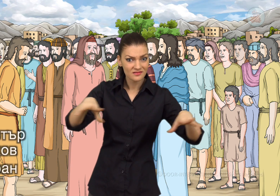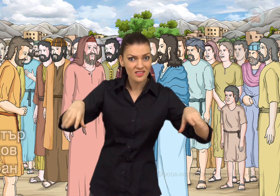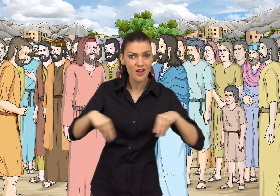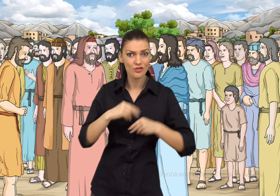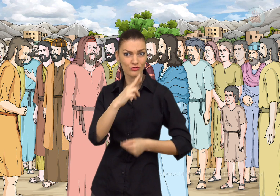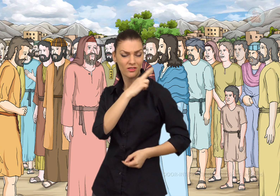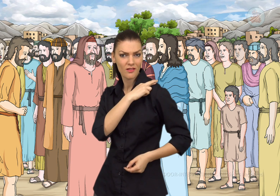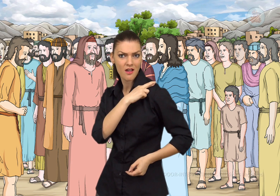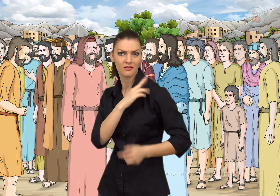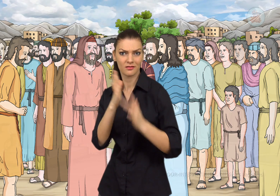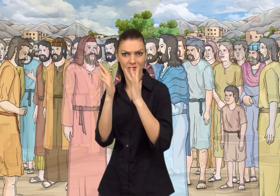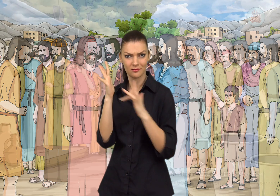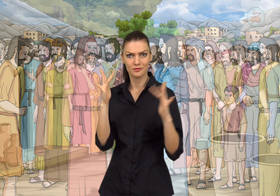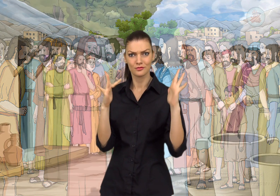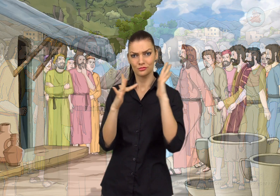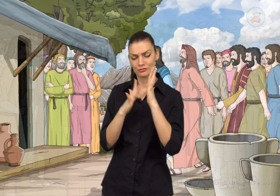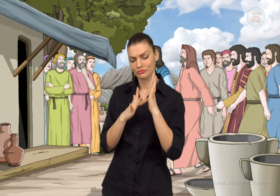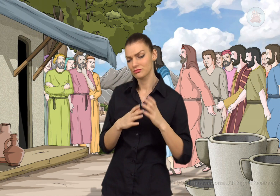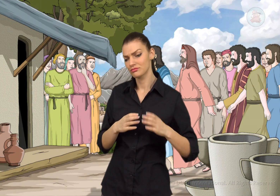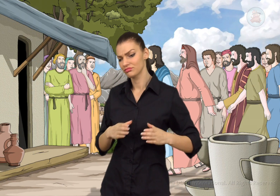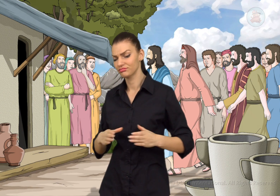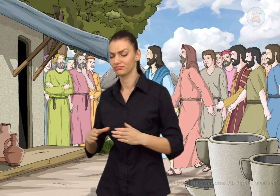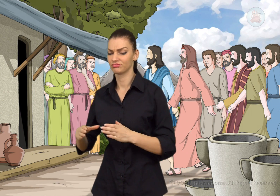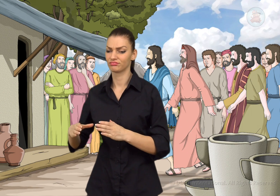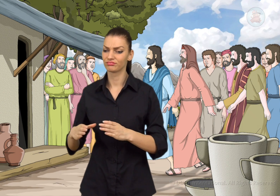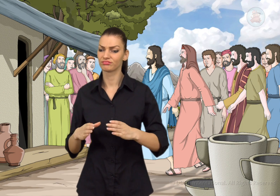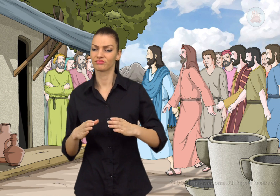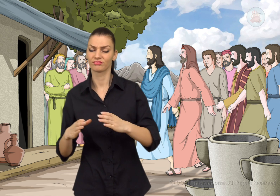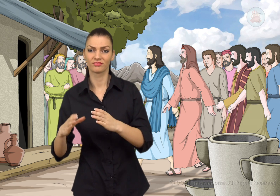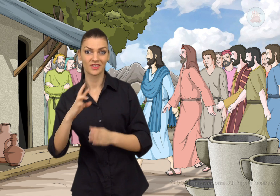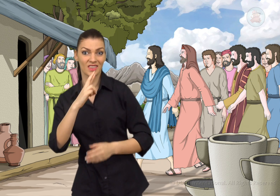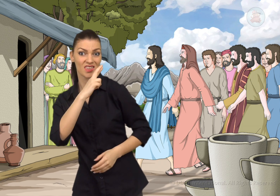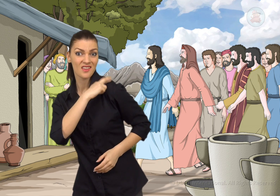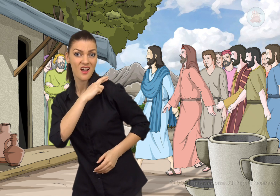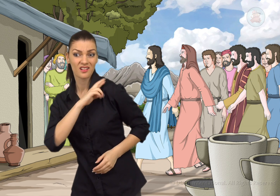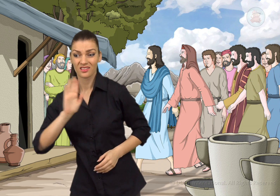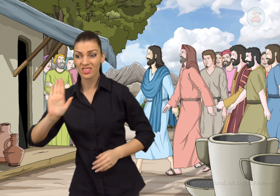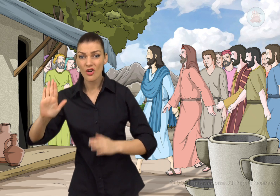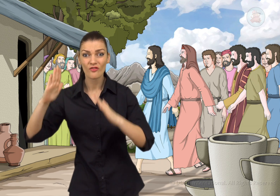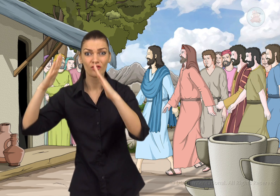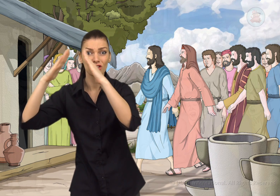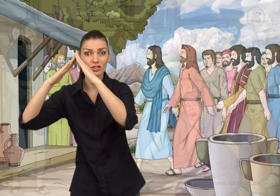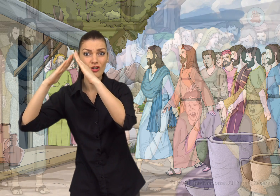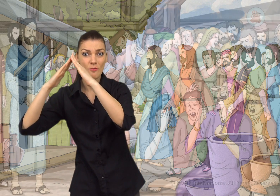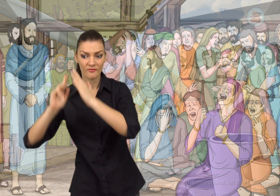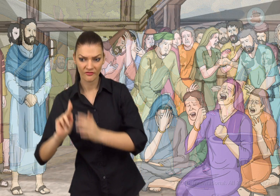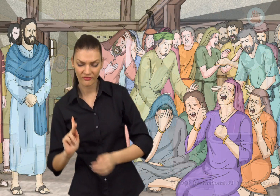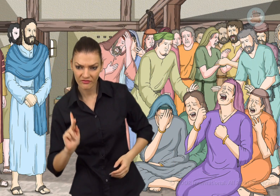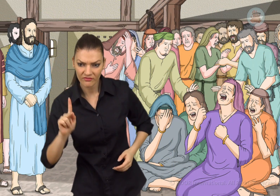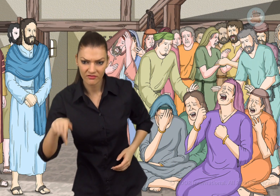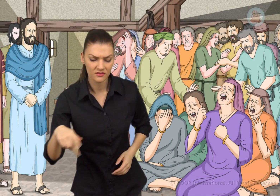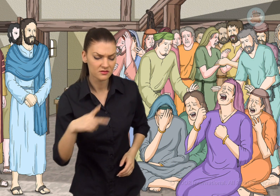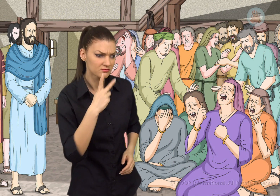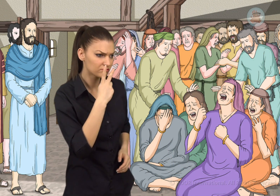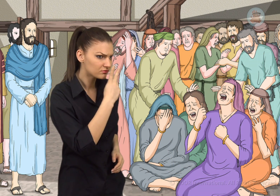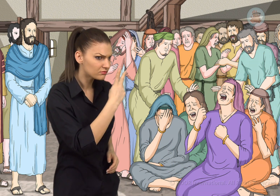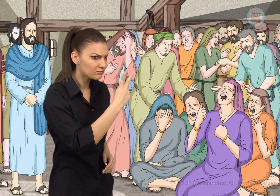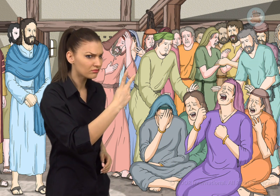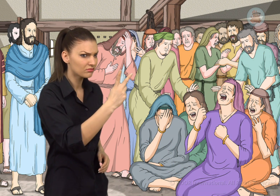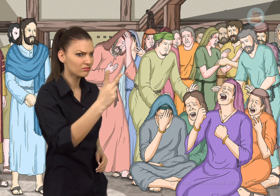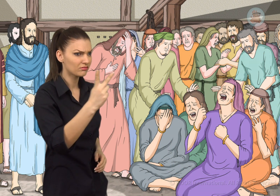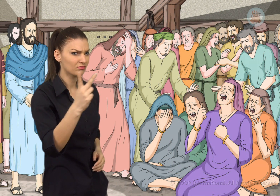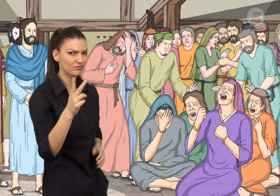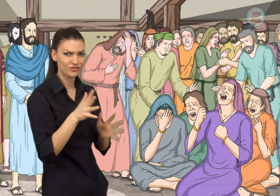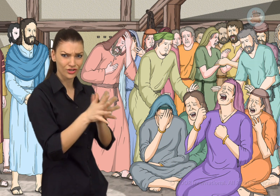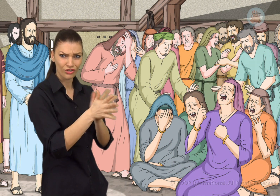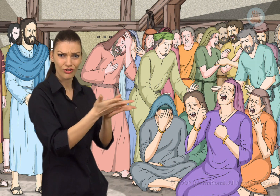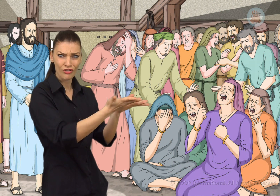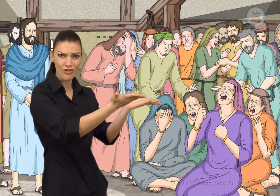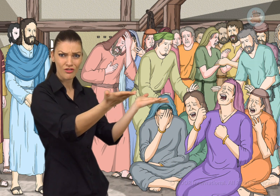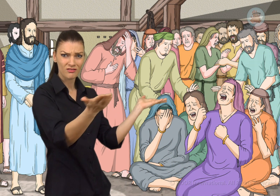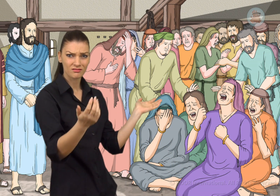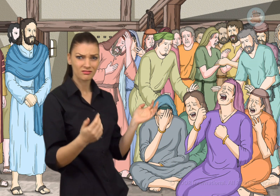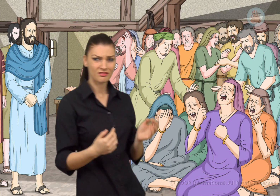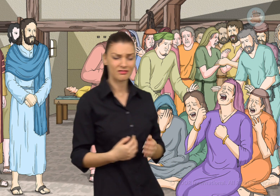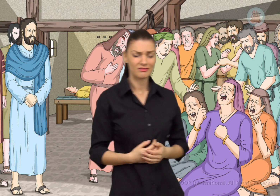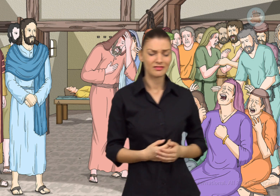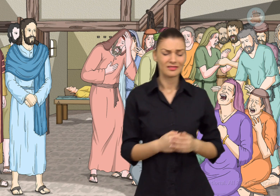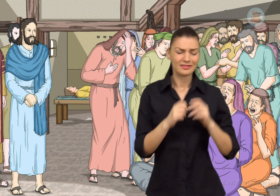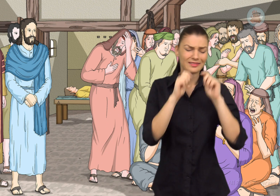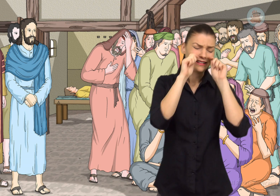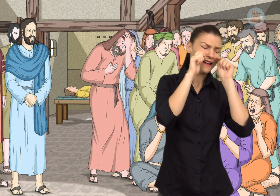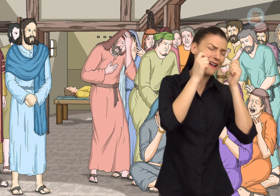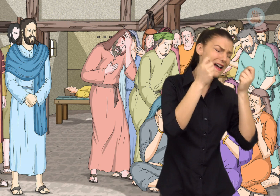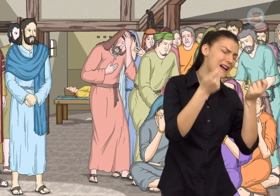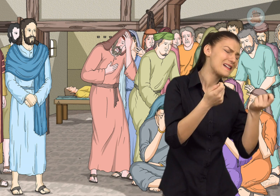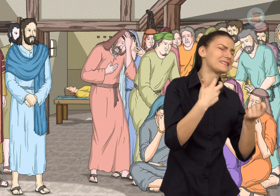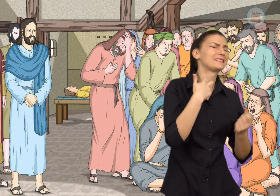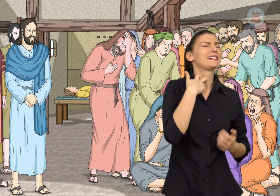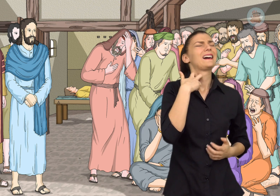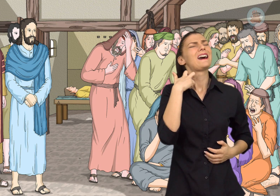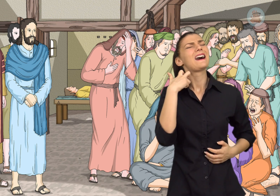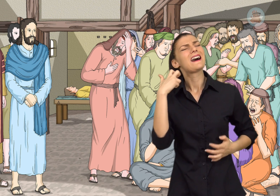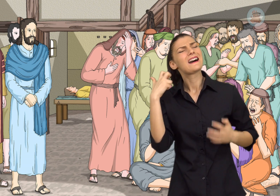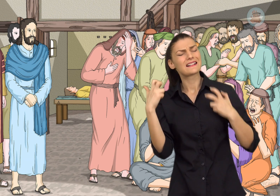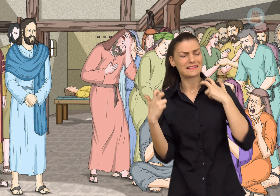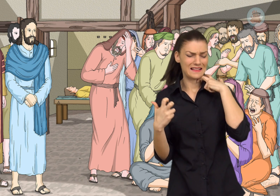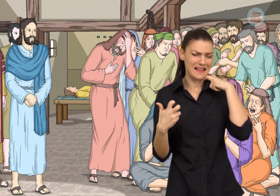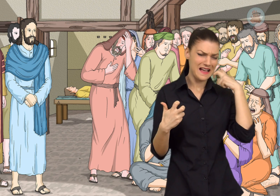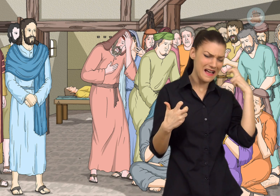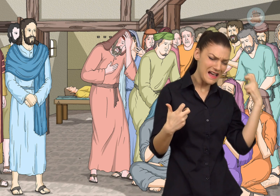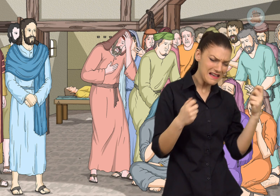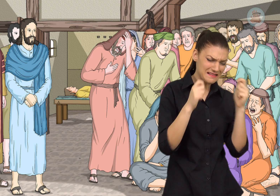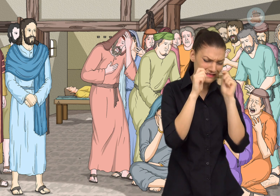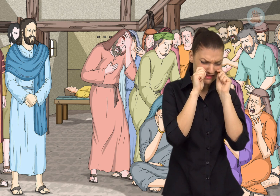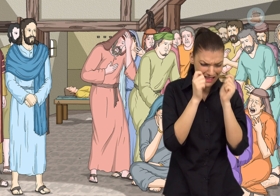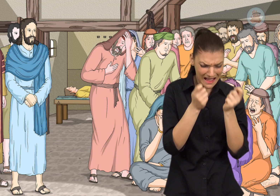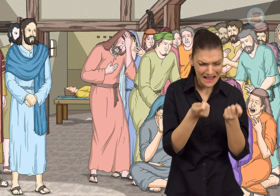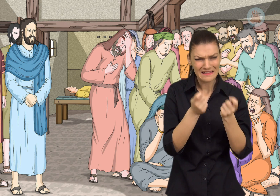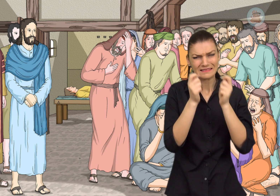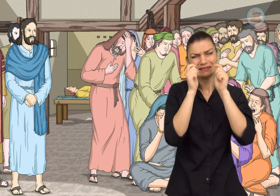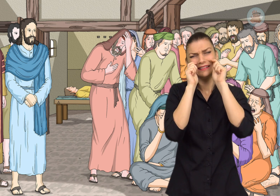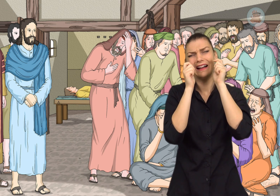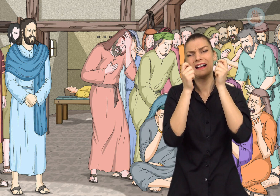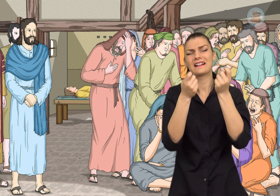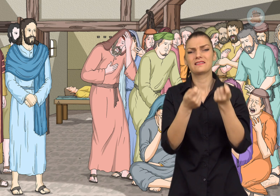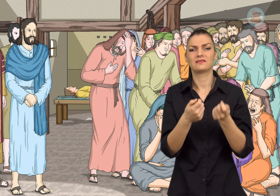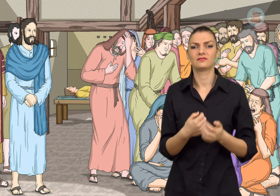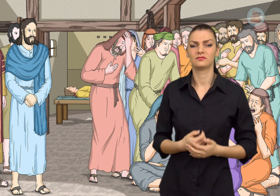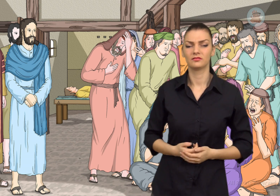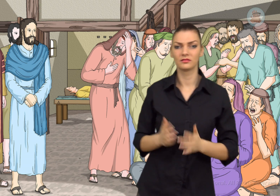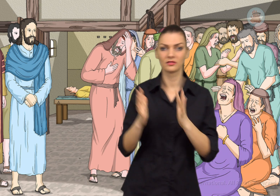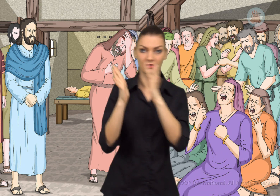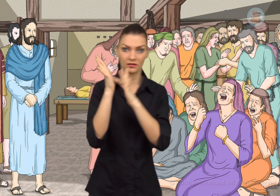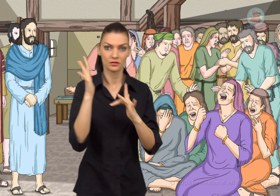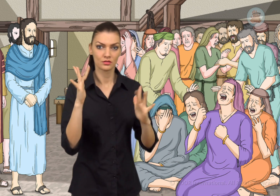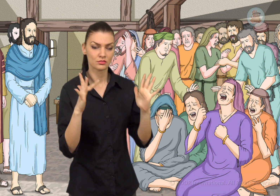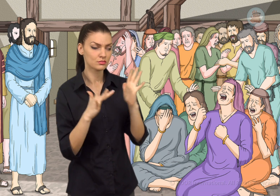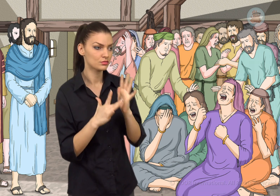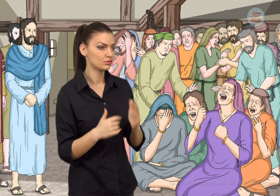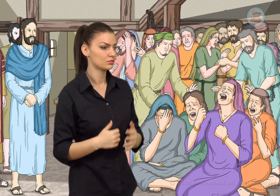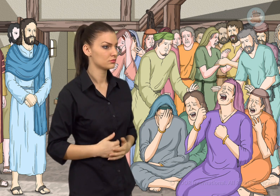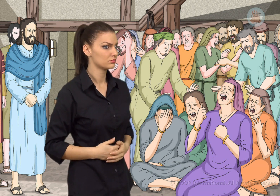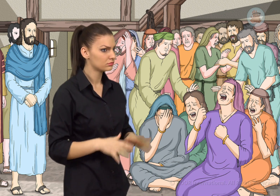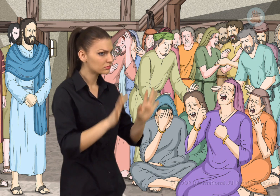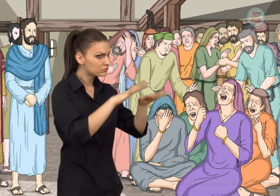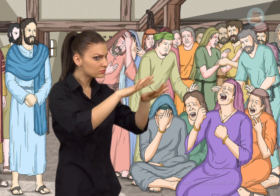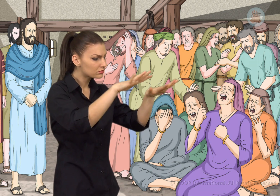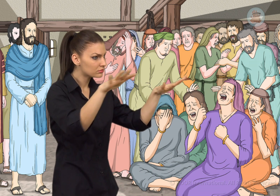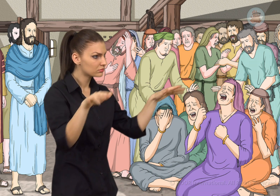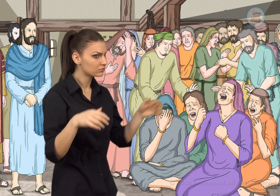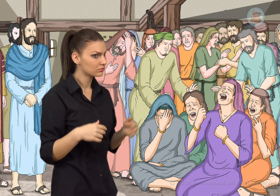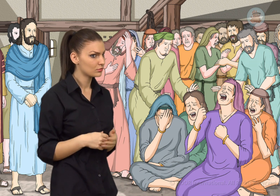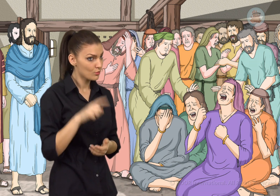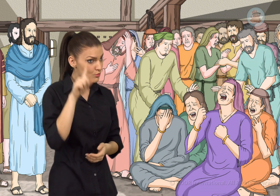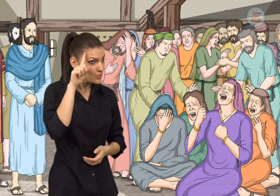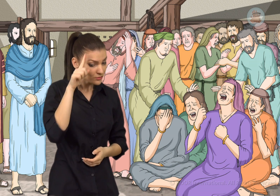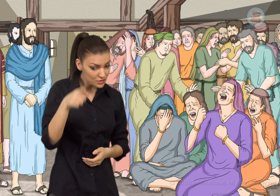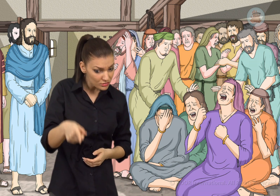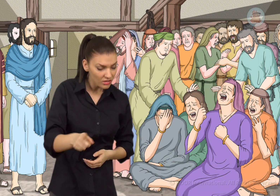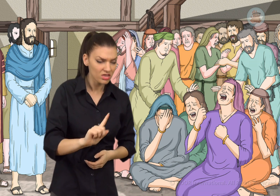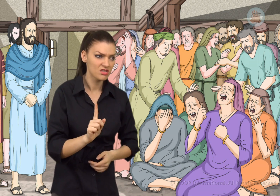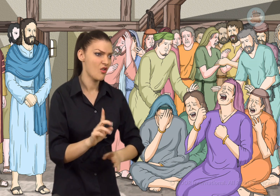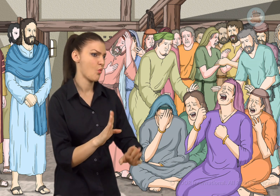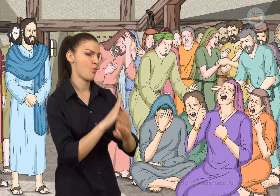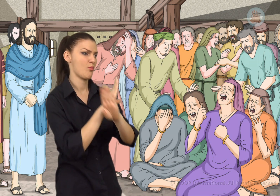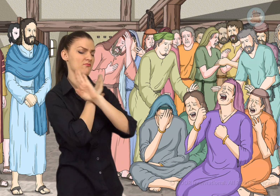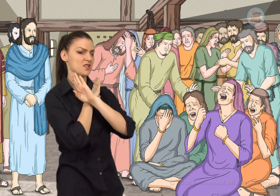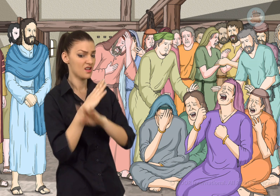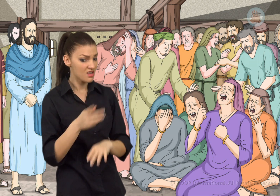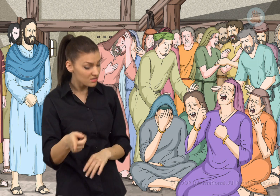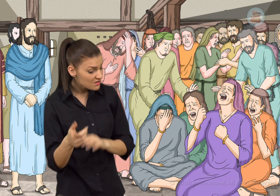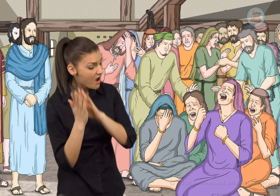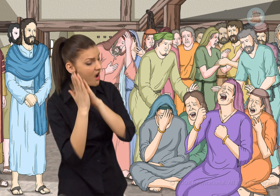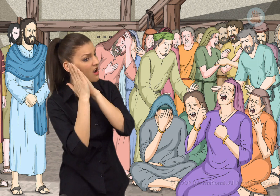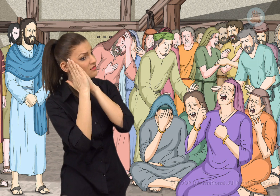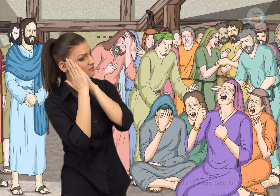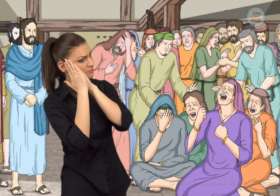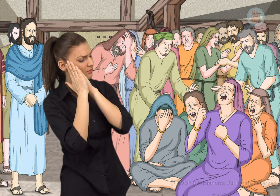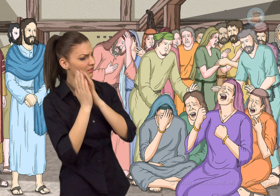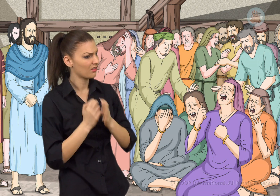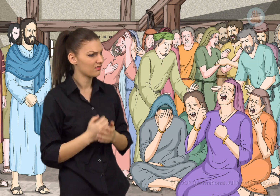When they arrived at the house of the synagogue leader, Jesus saw the commotion and the people weeping and wailing loudly.